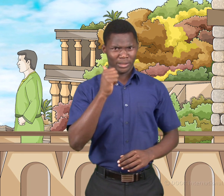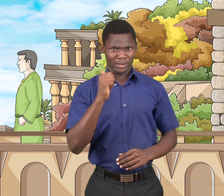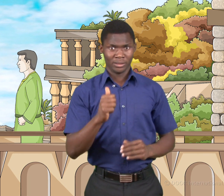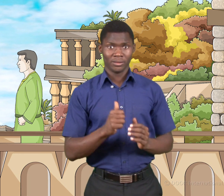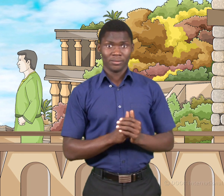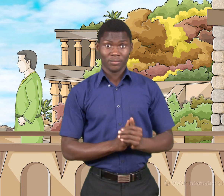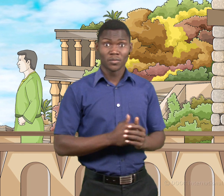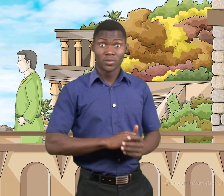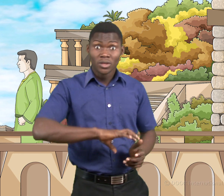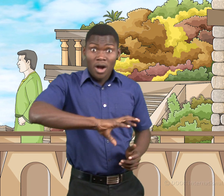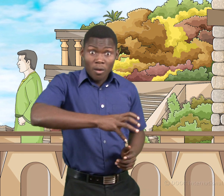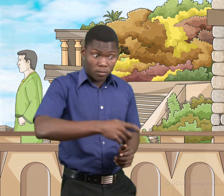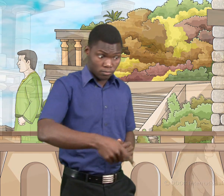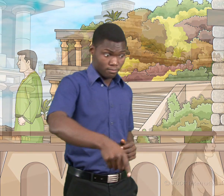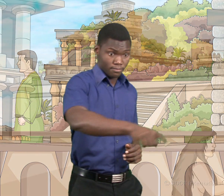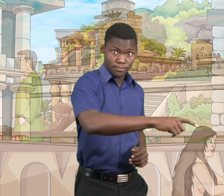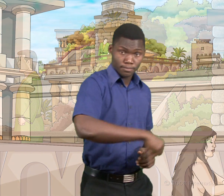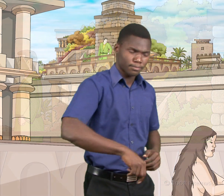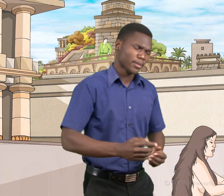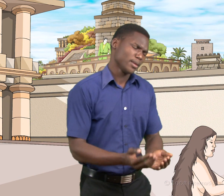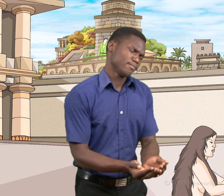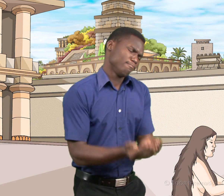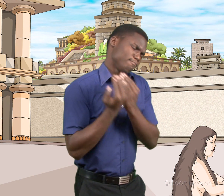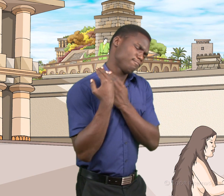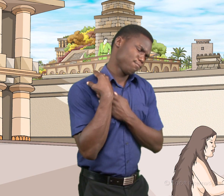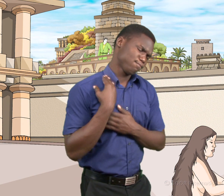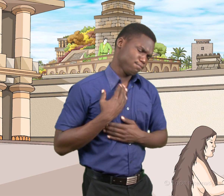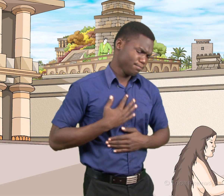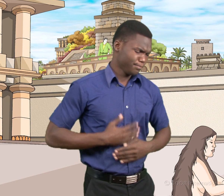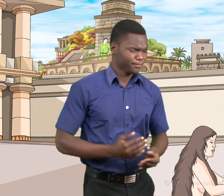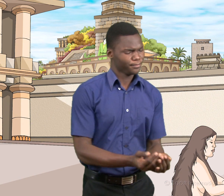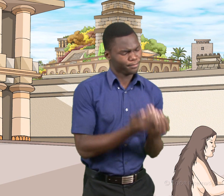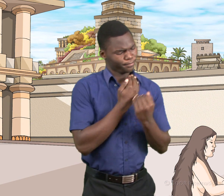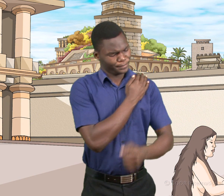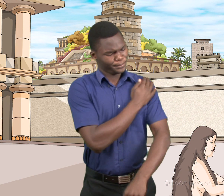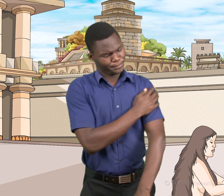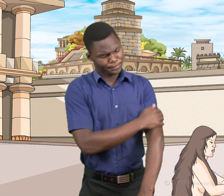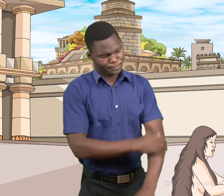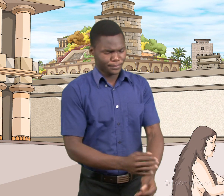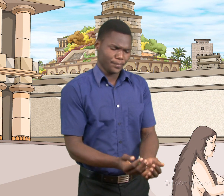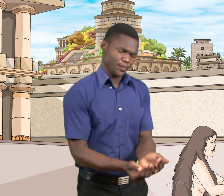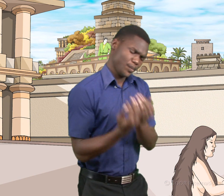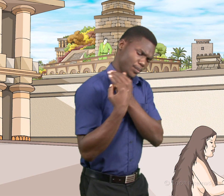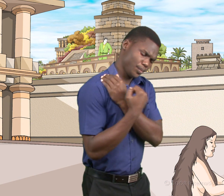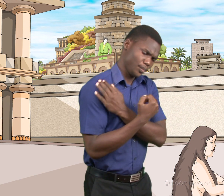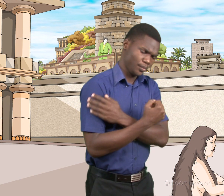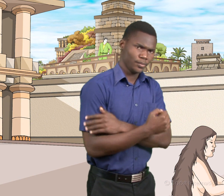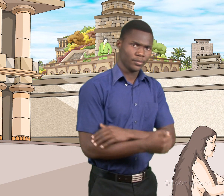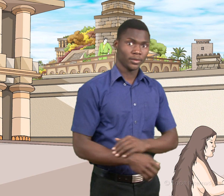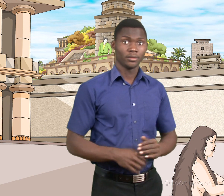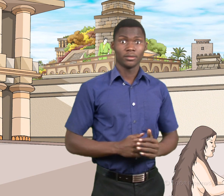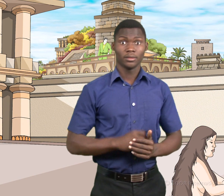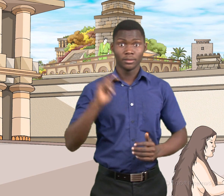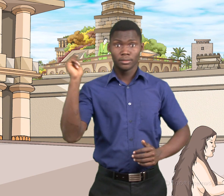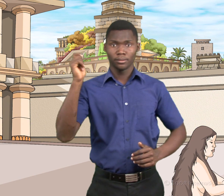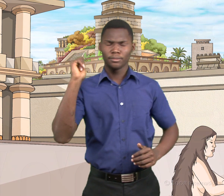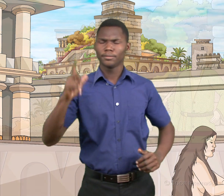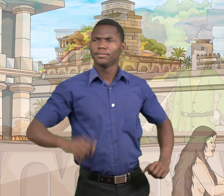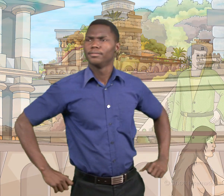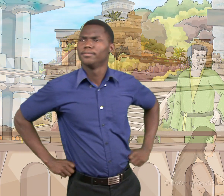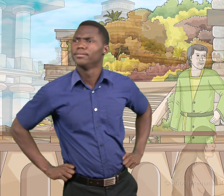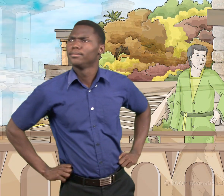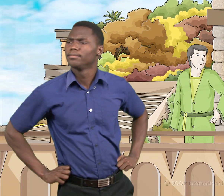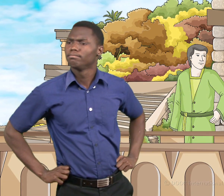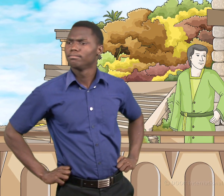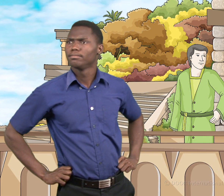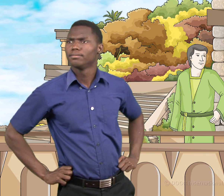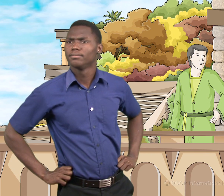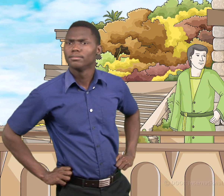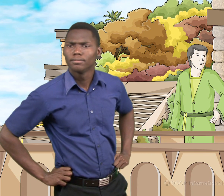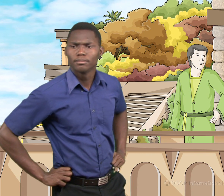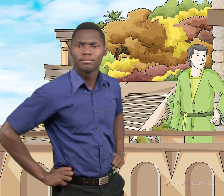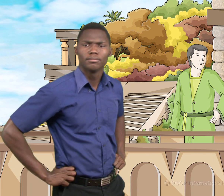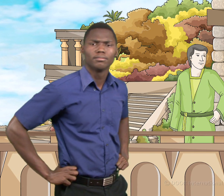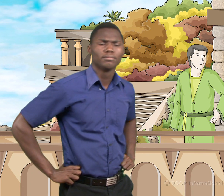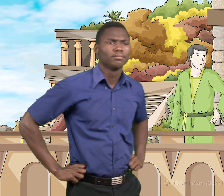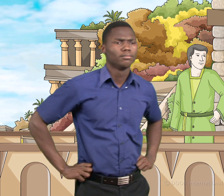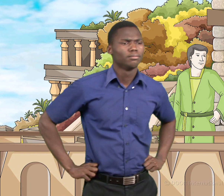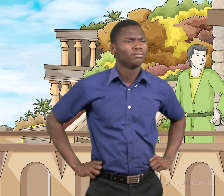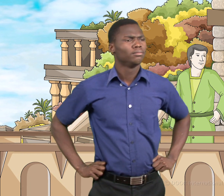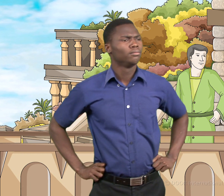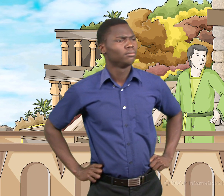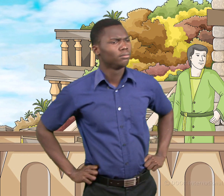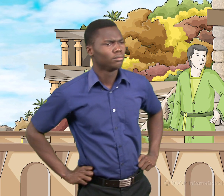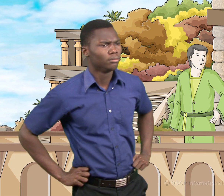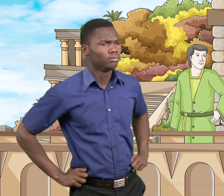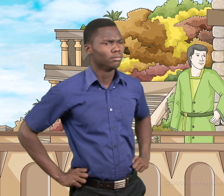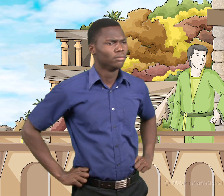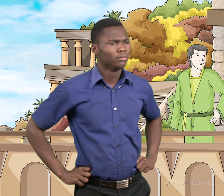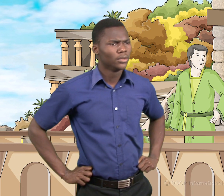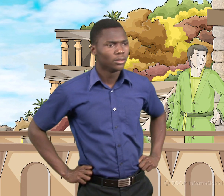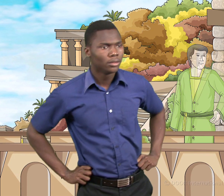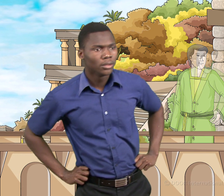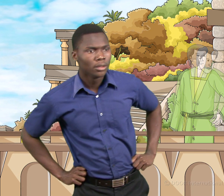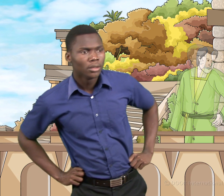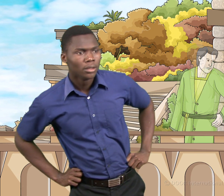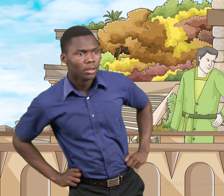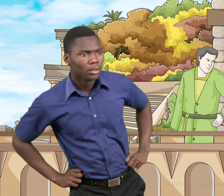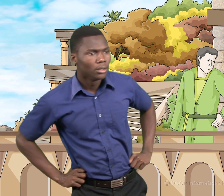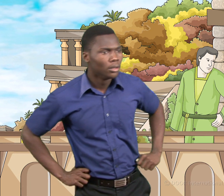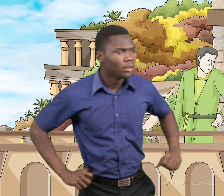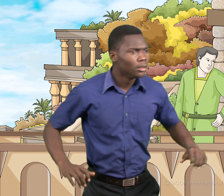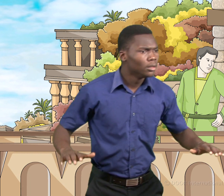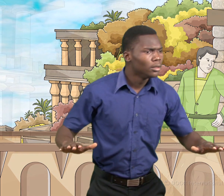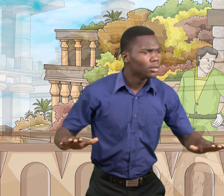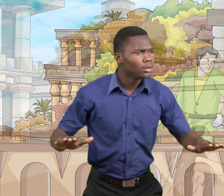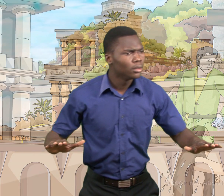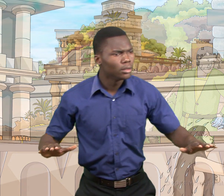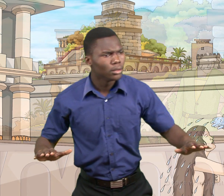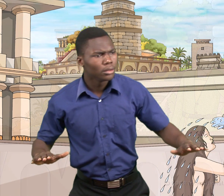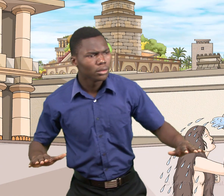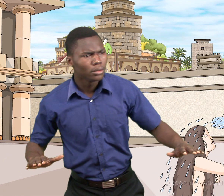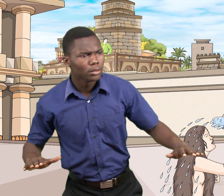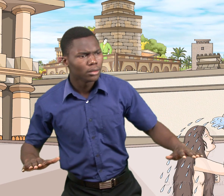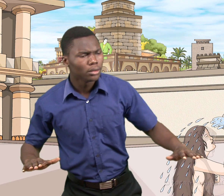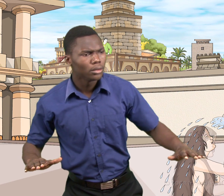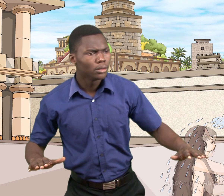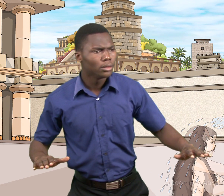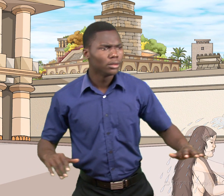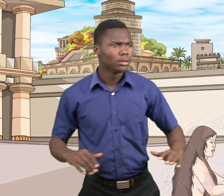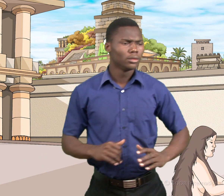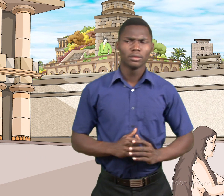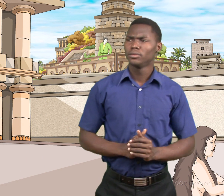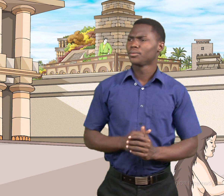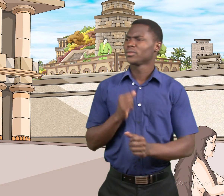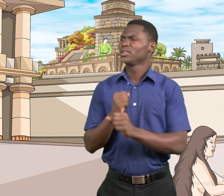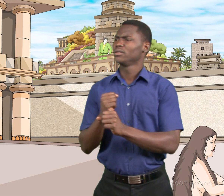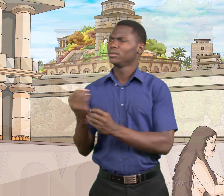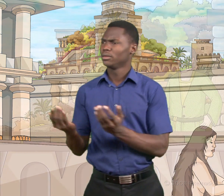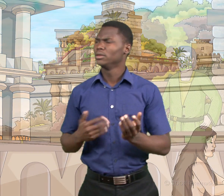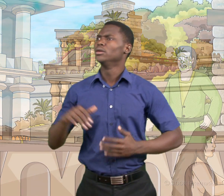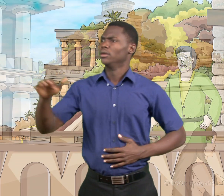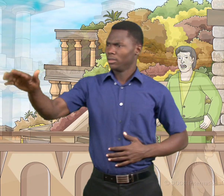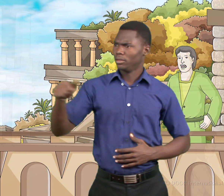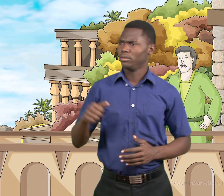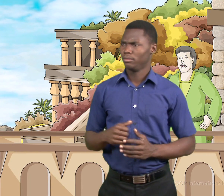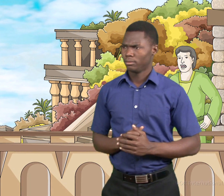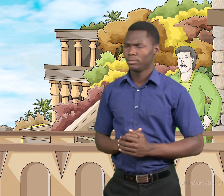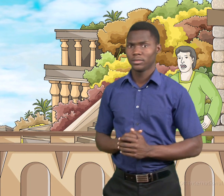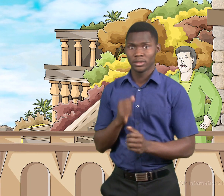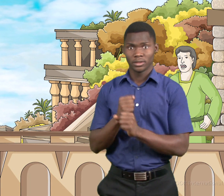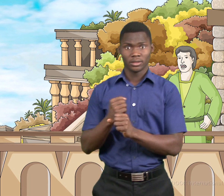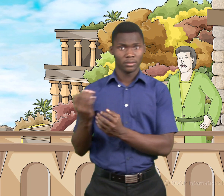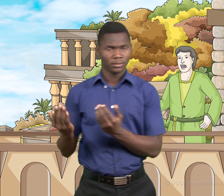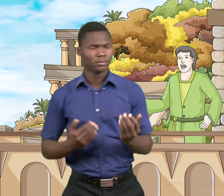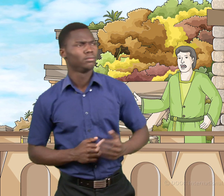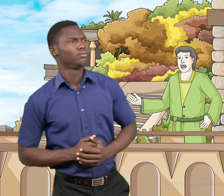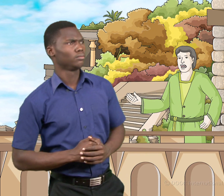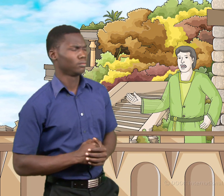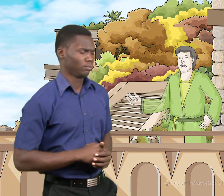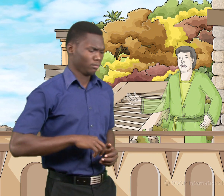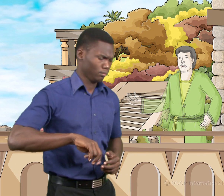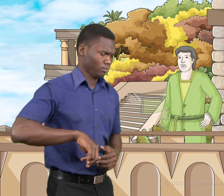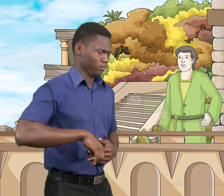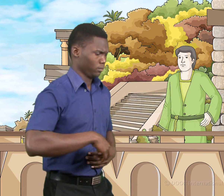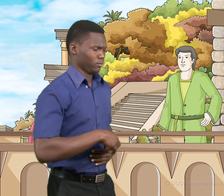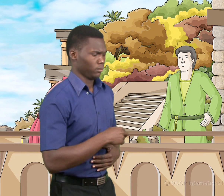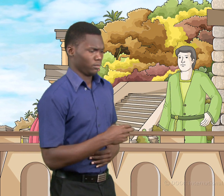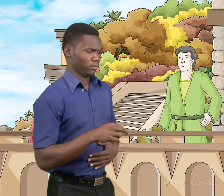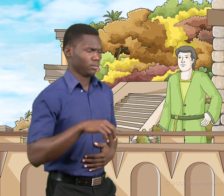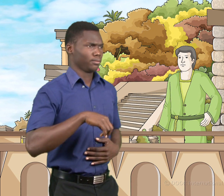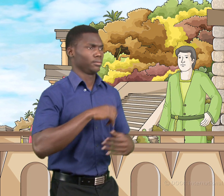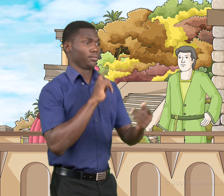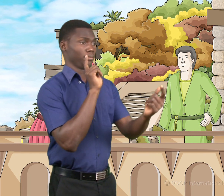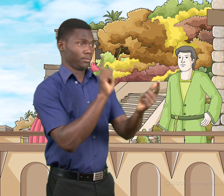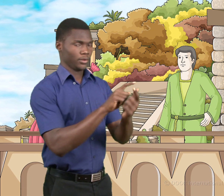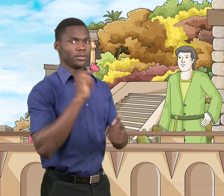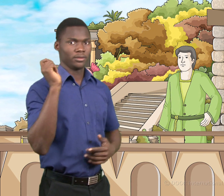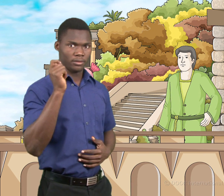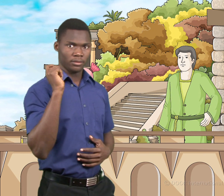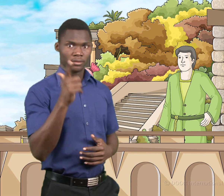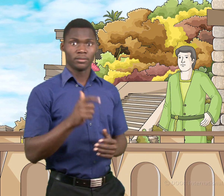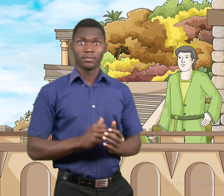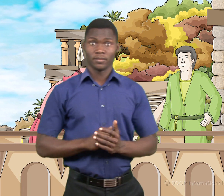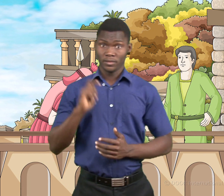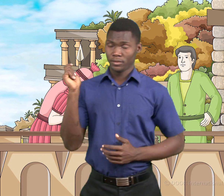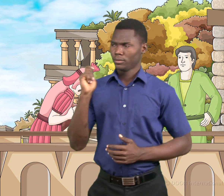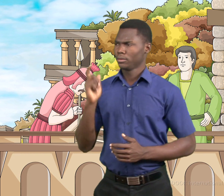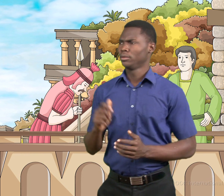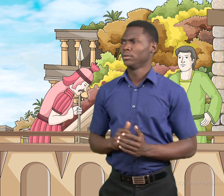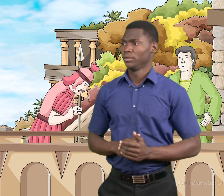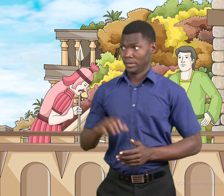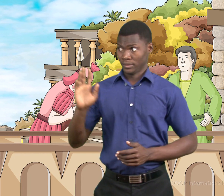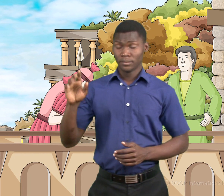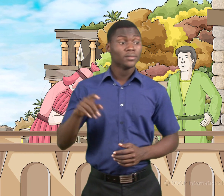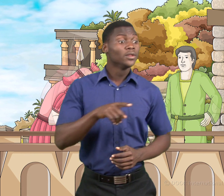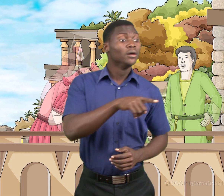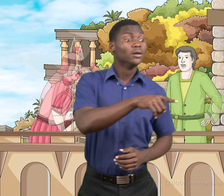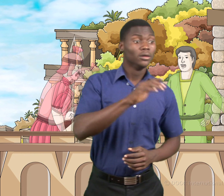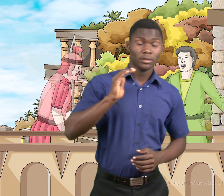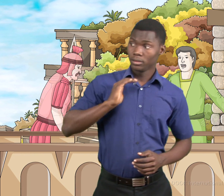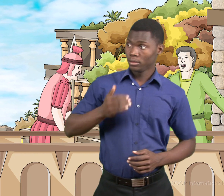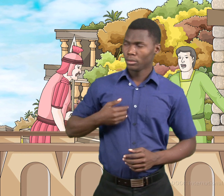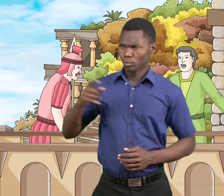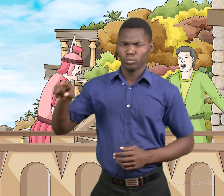And from the roof he saw a woman bathing—a very beautiful woman.